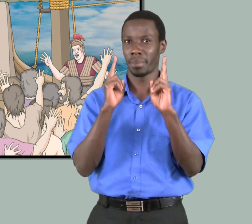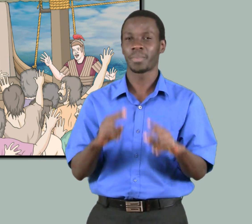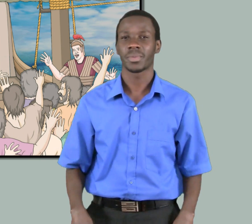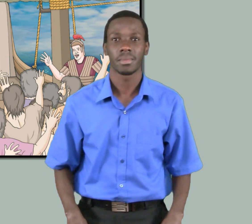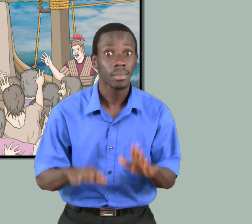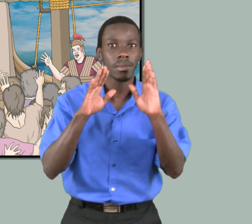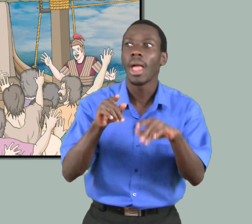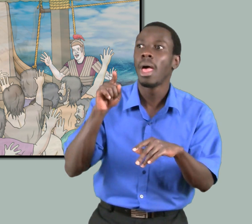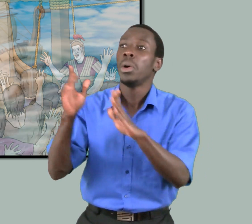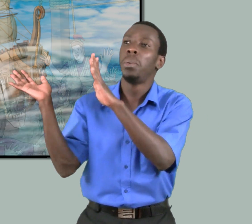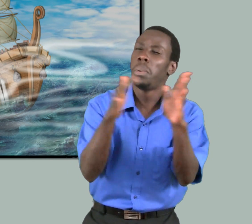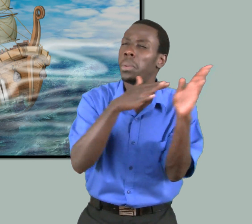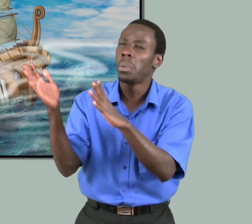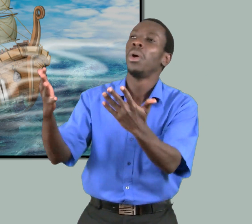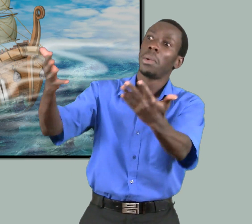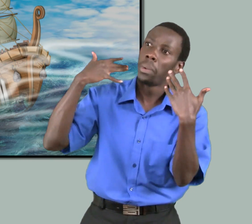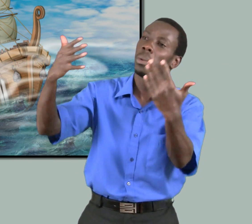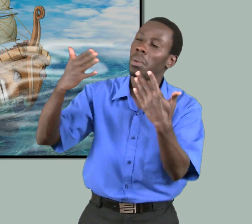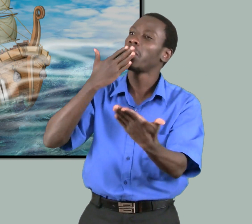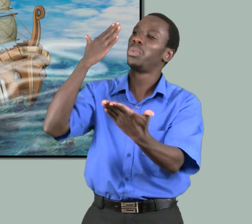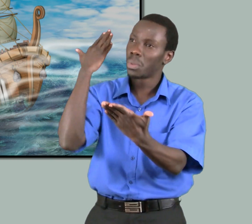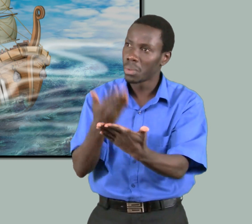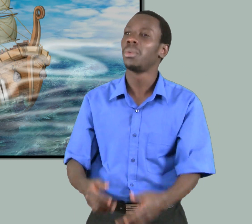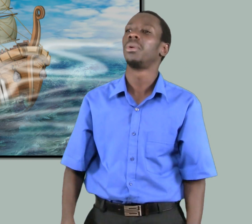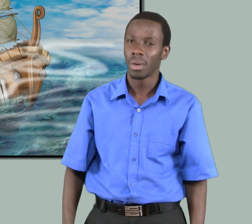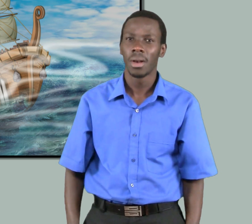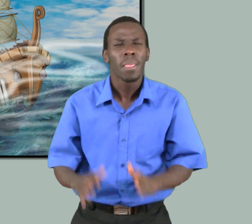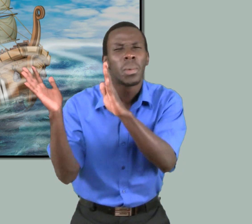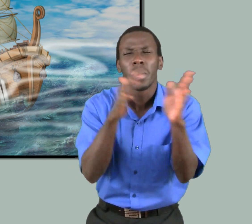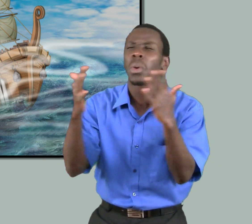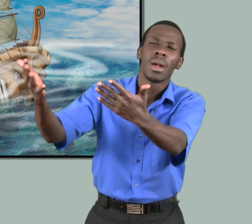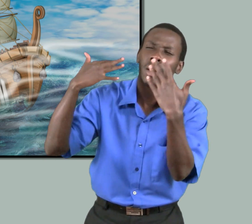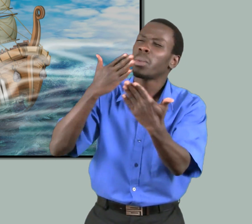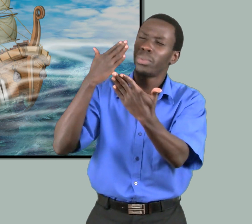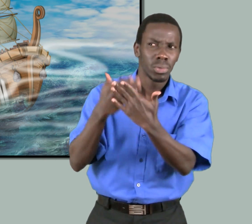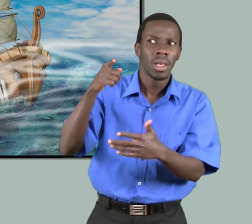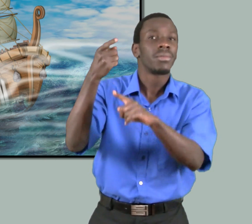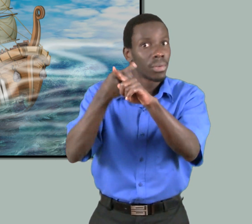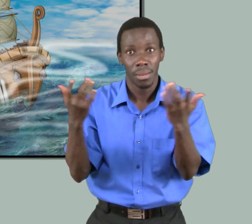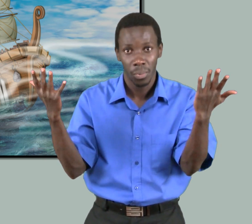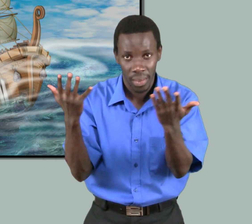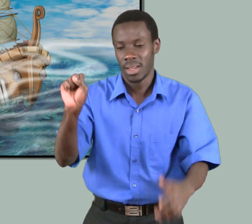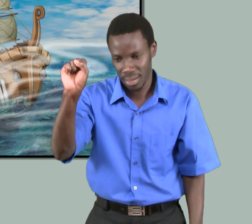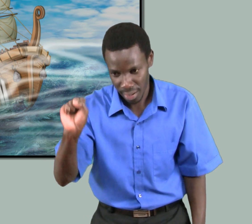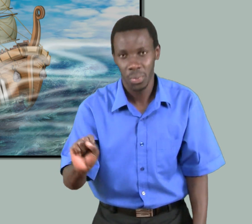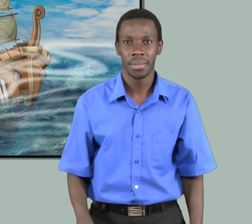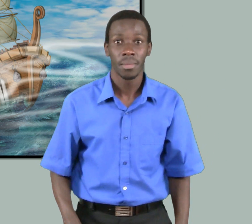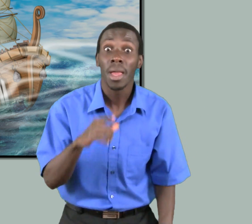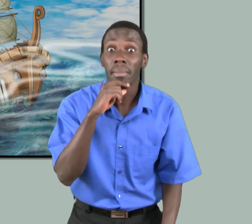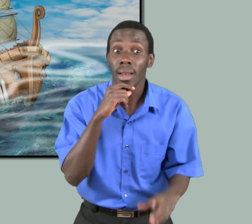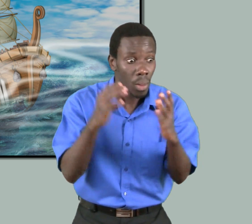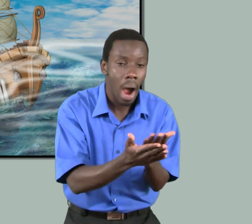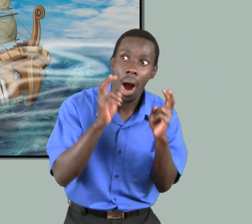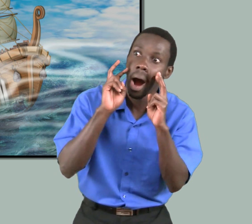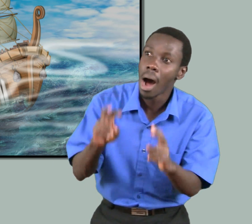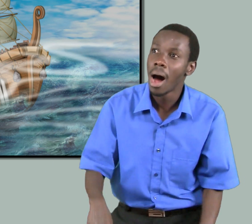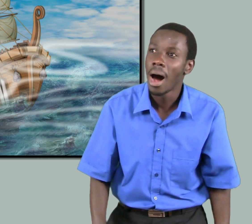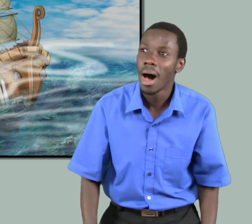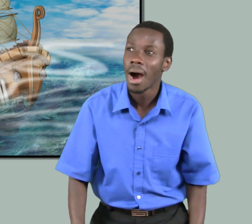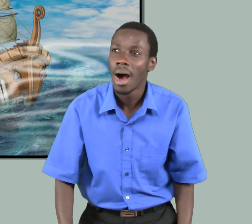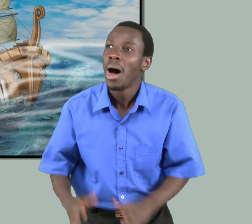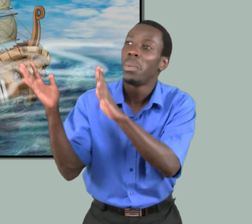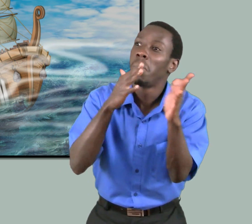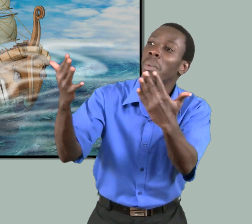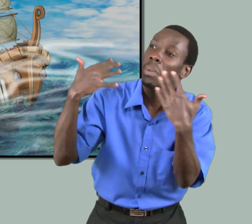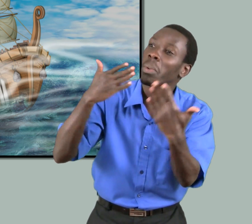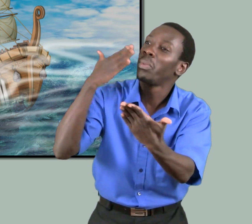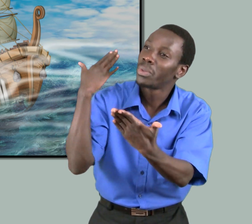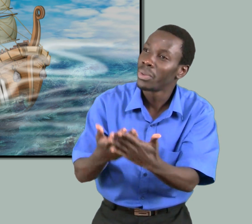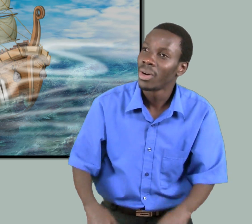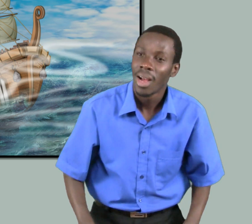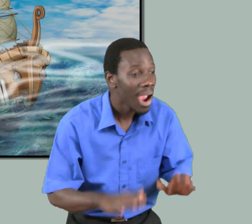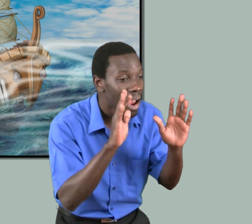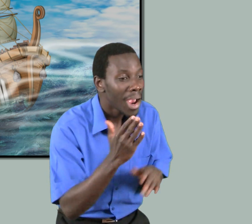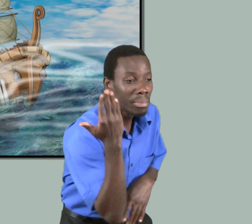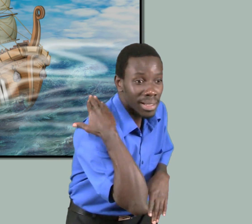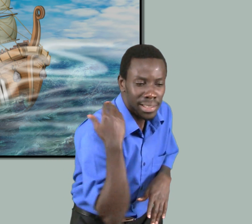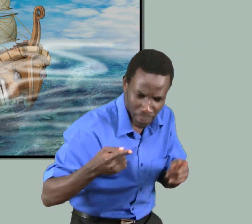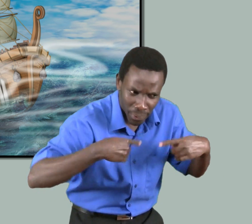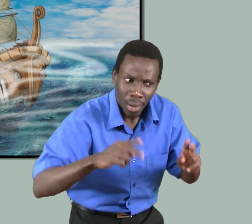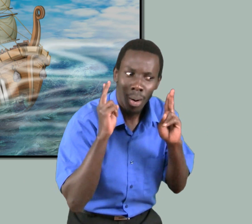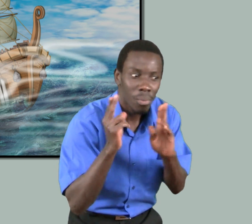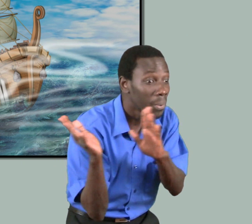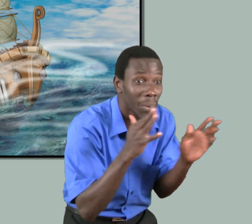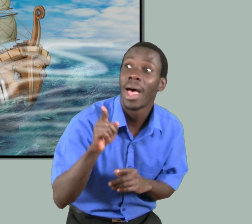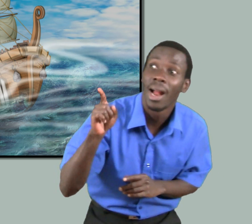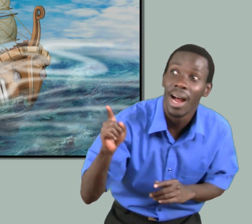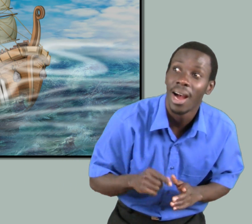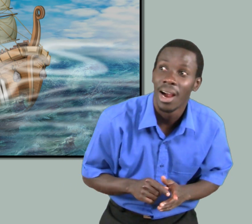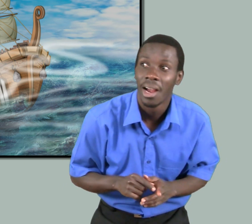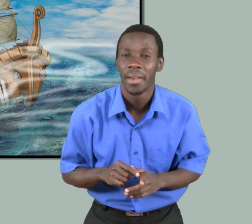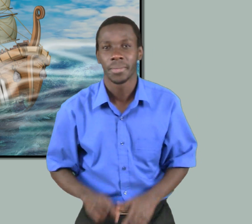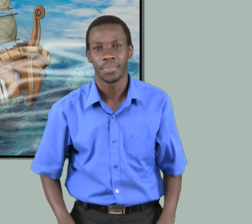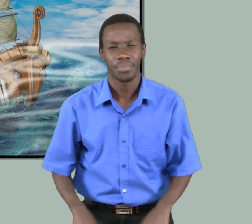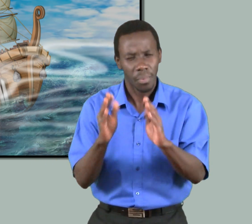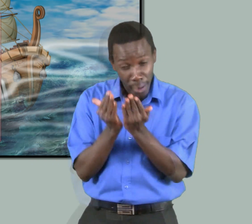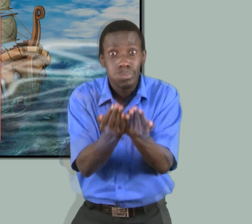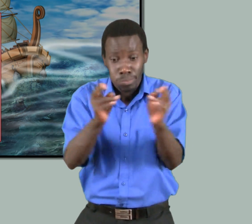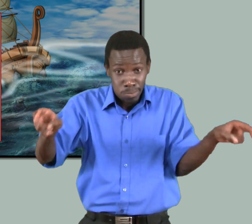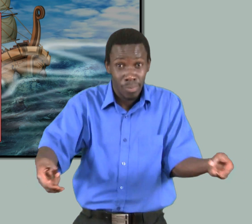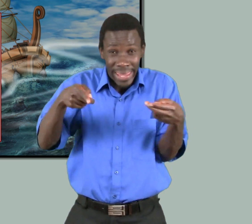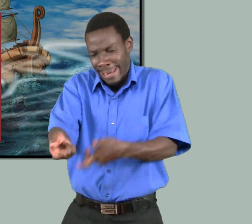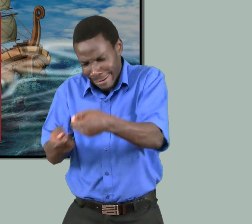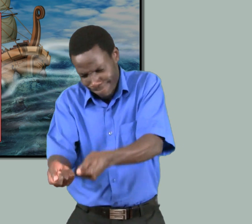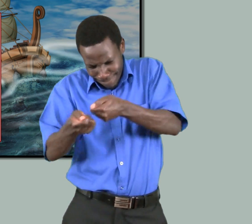When a gentle south wind began to blow, they thought they had their opportunity.